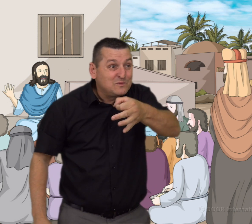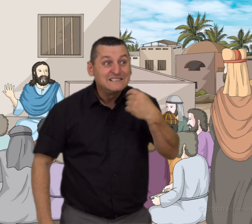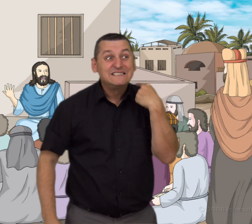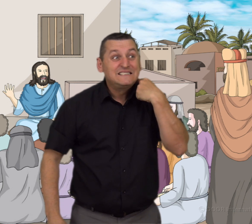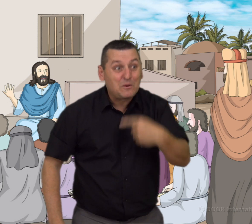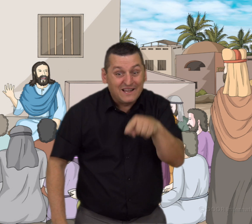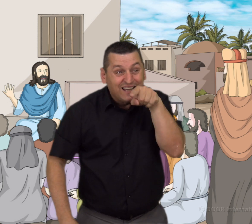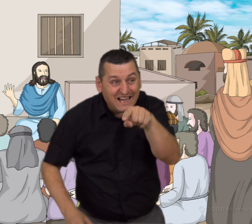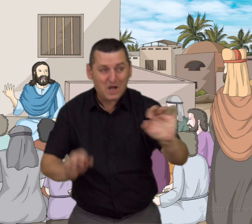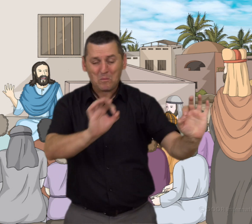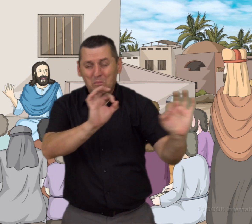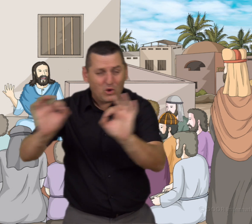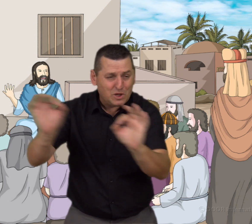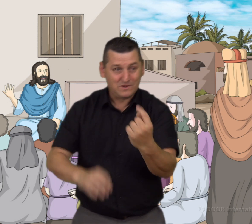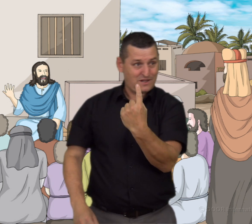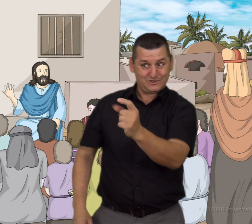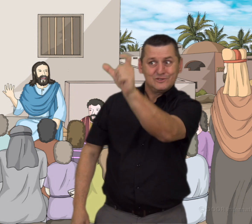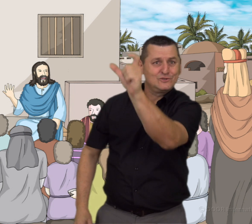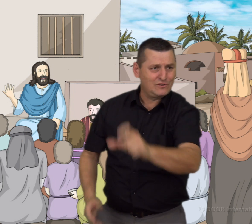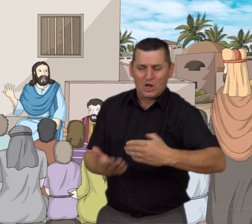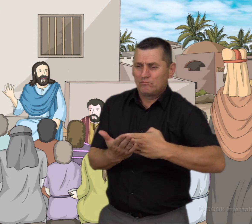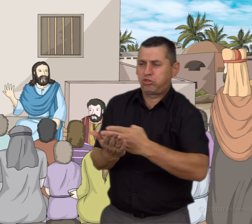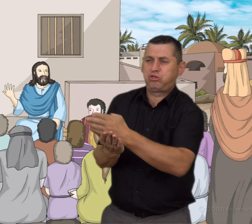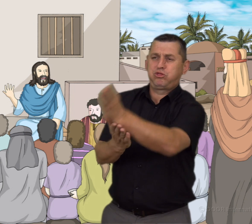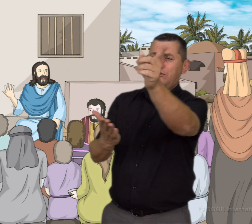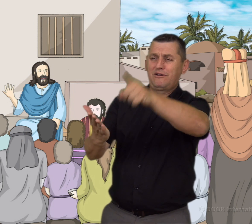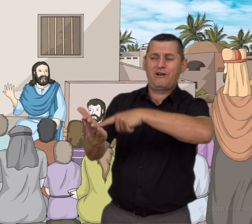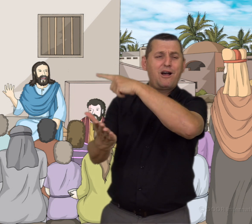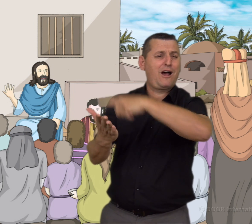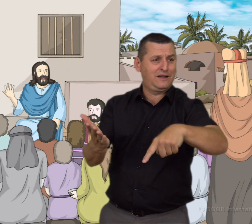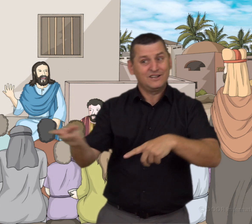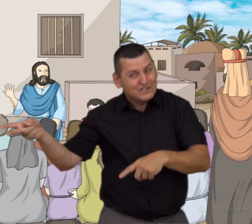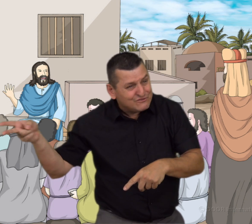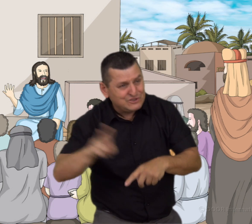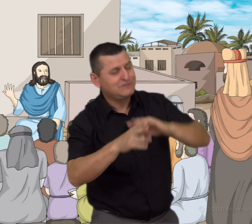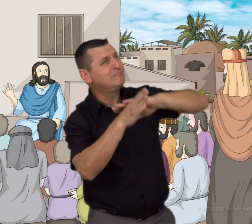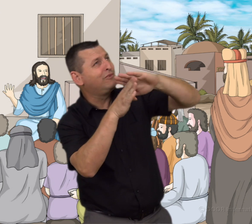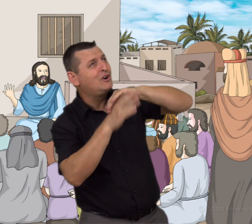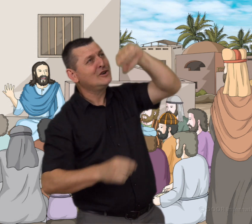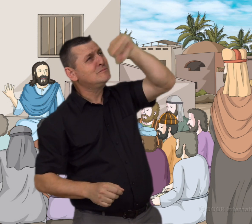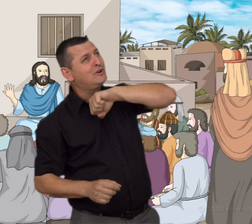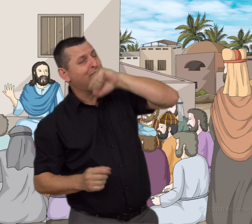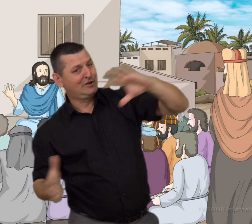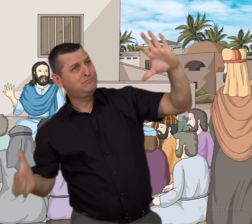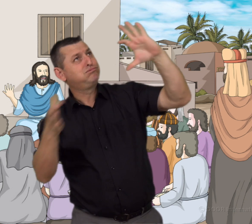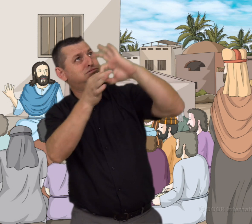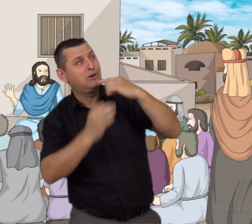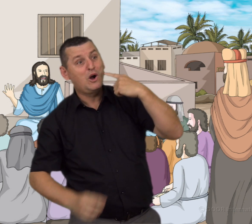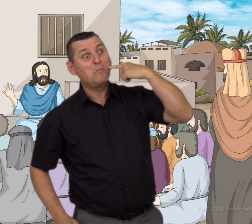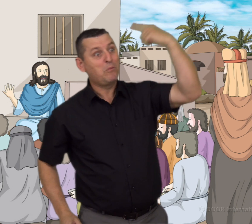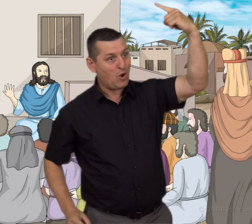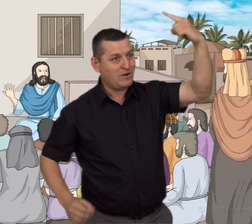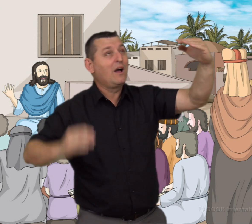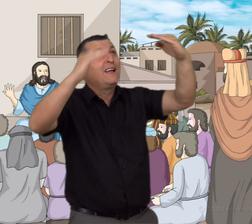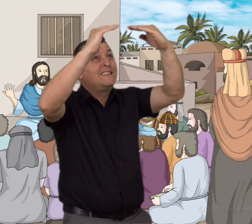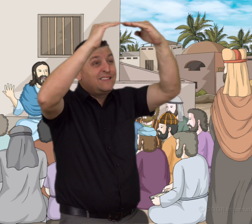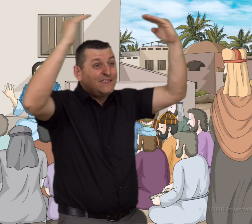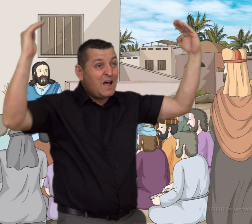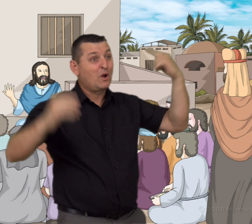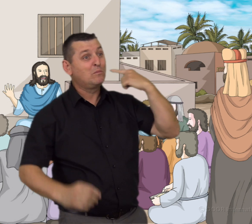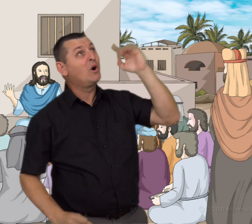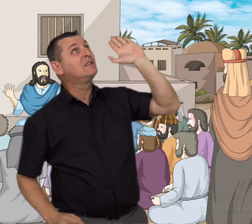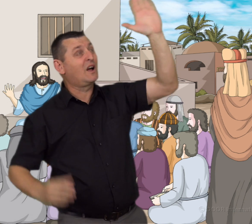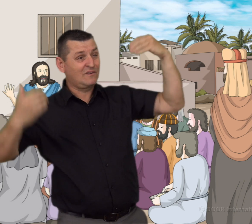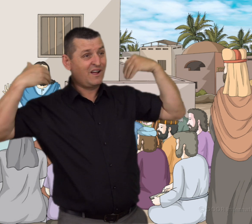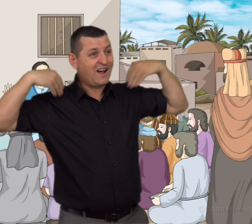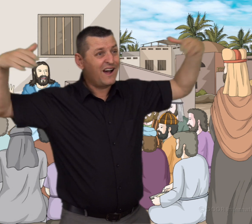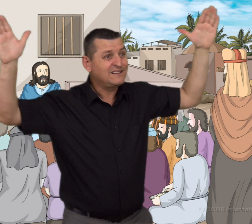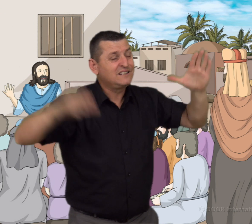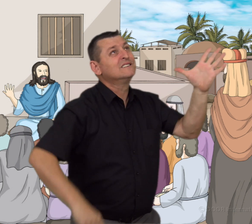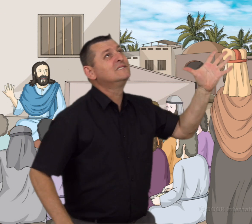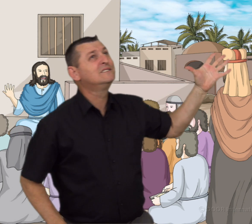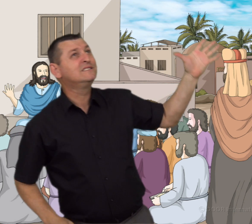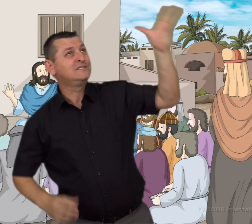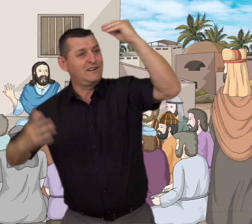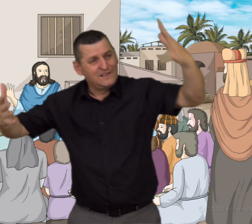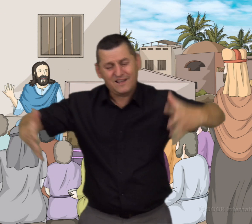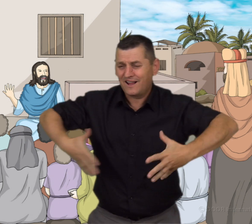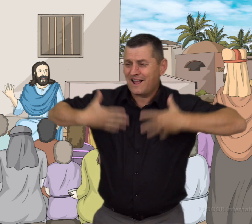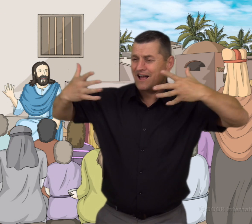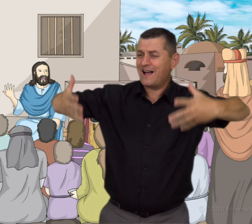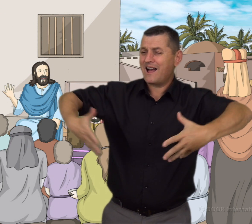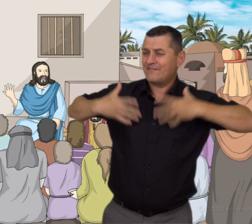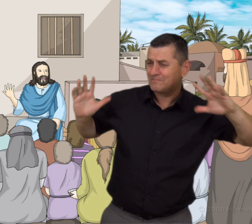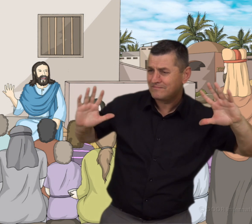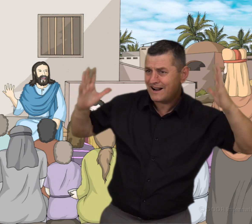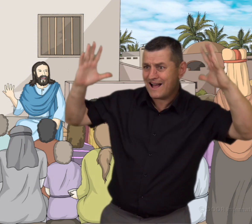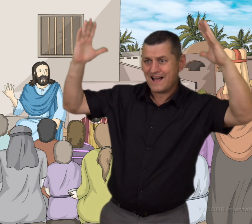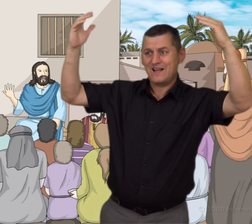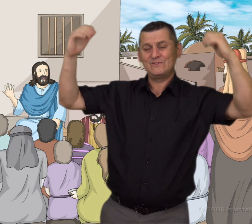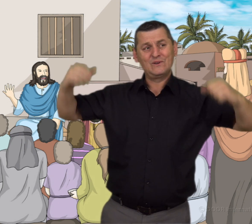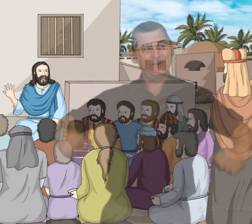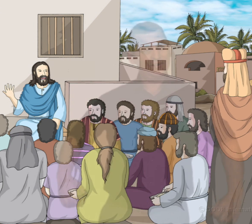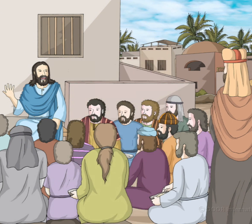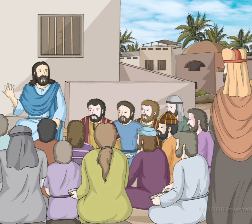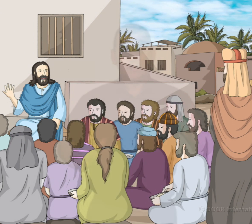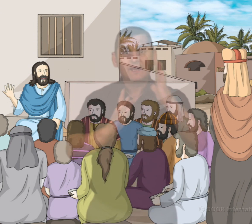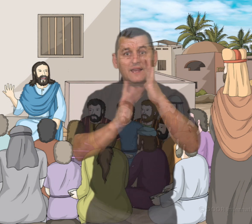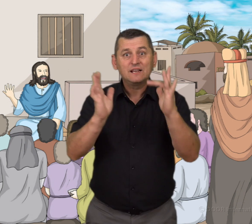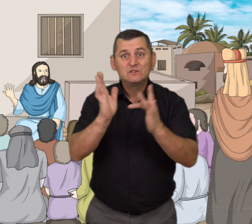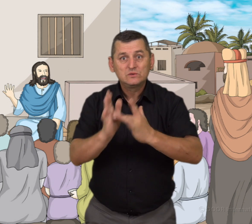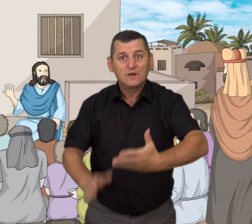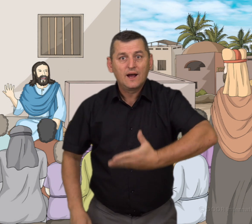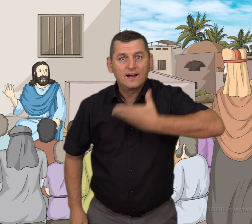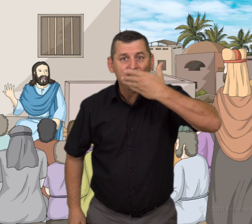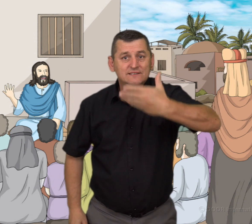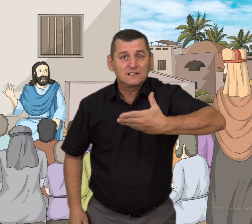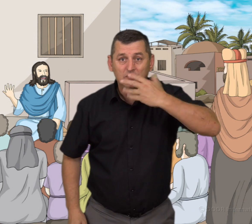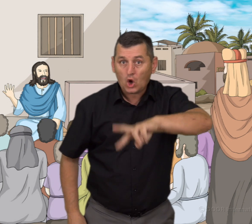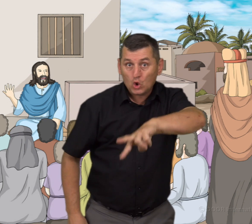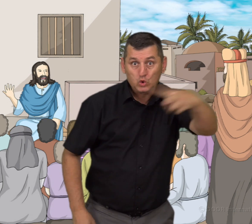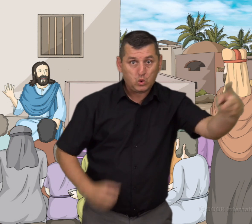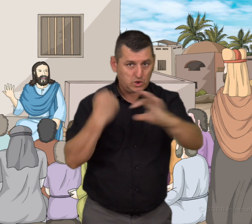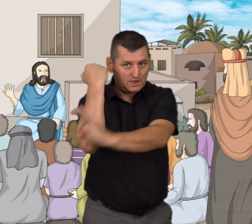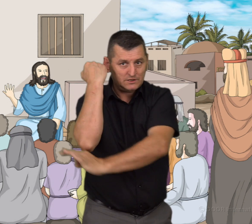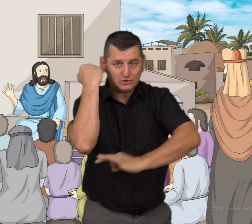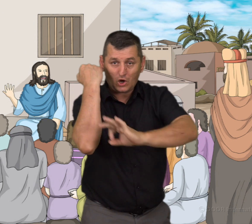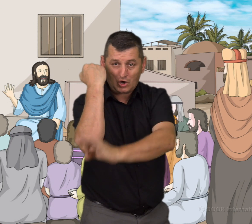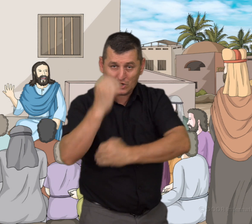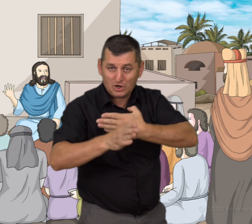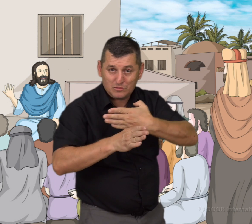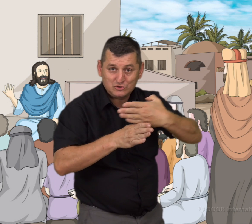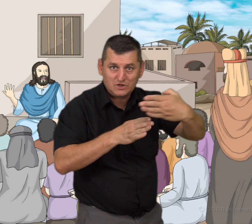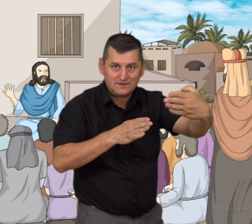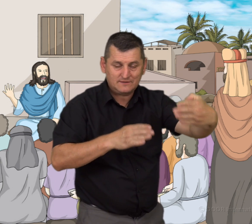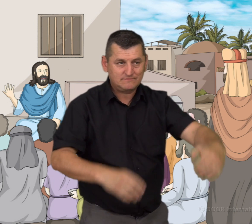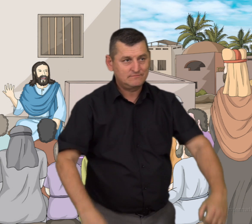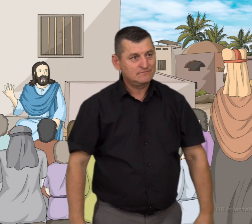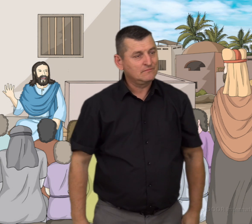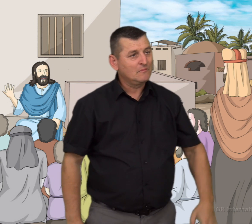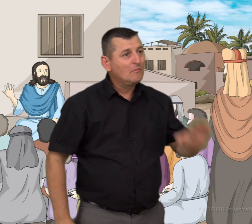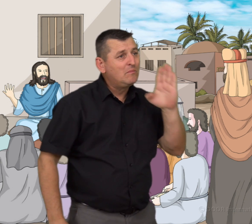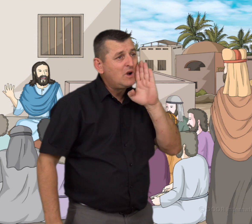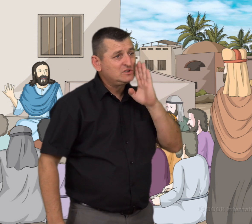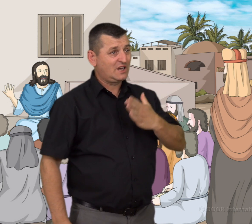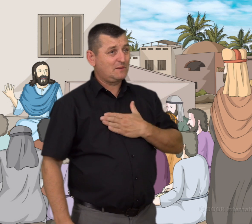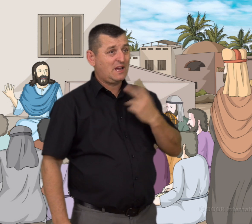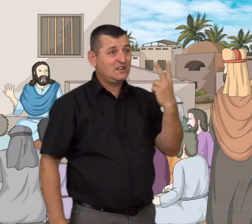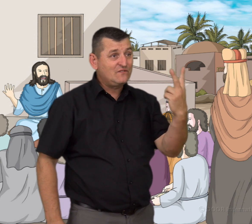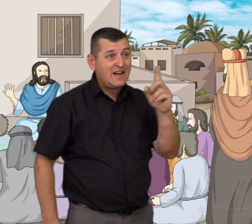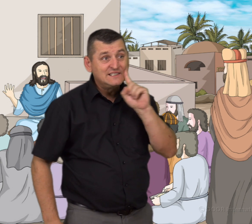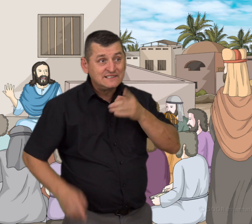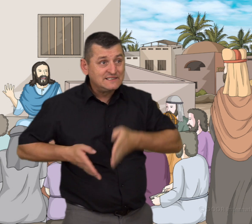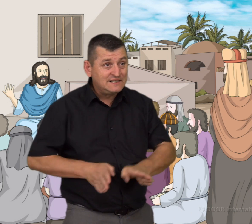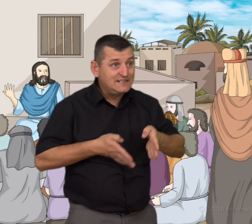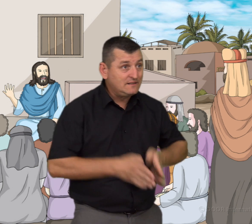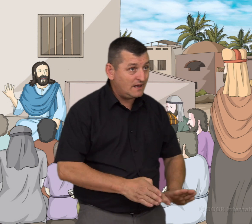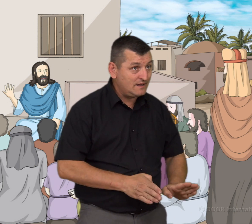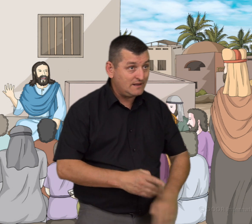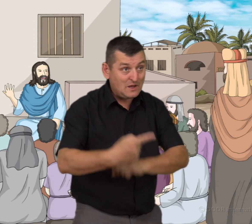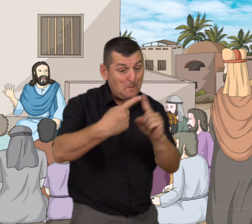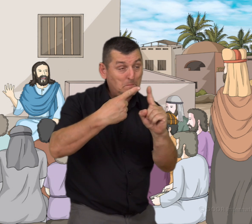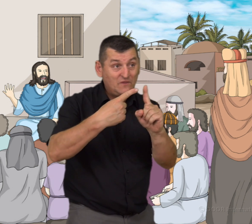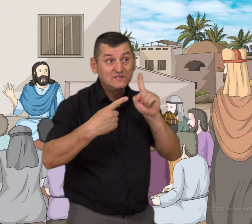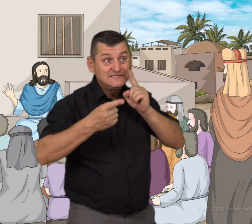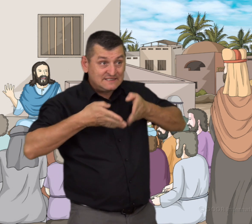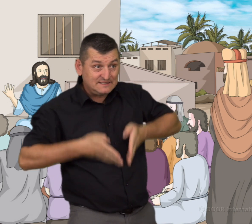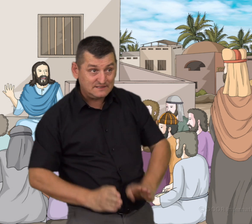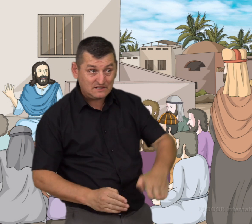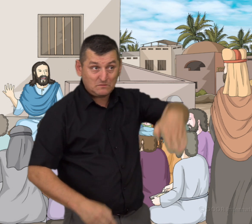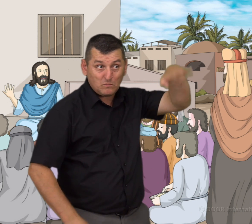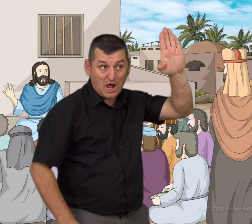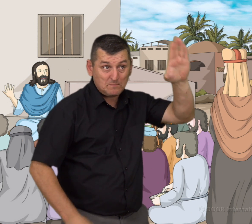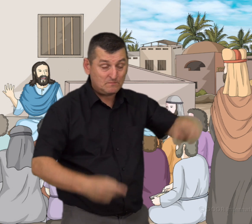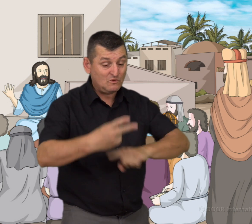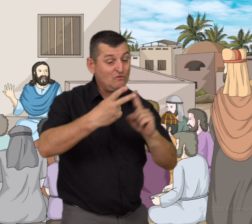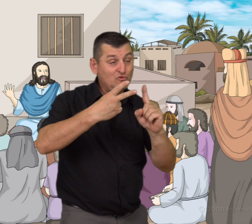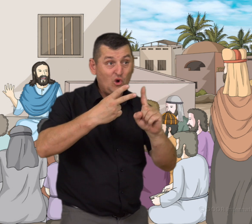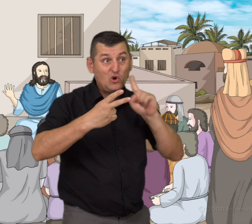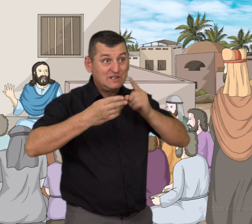In the same way, I tell you, there is joy in the presence of God’s angels over one sinner who repents.”